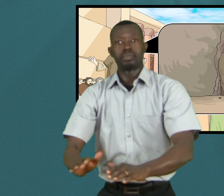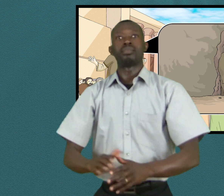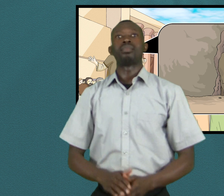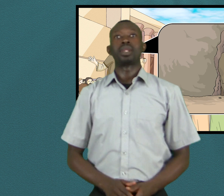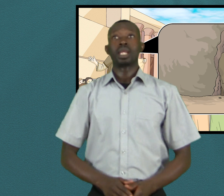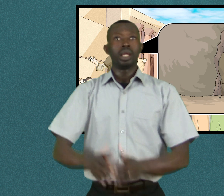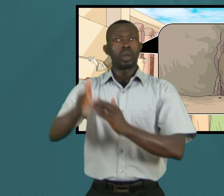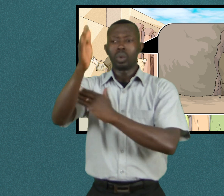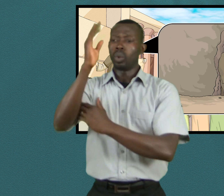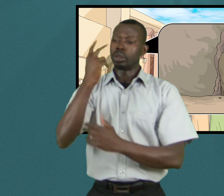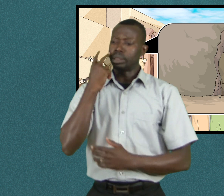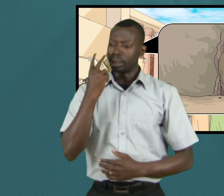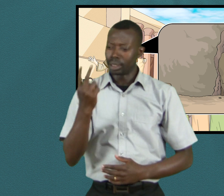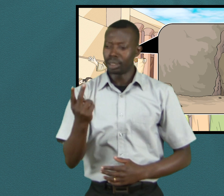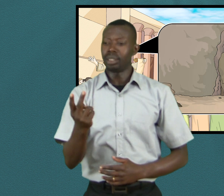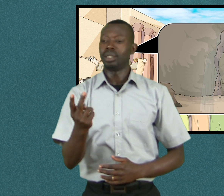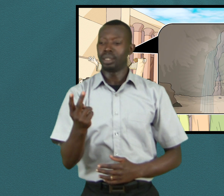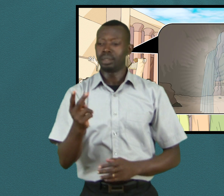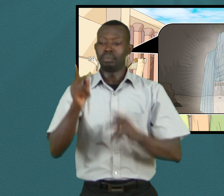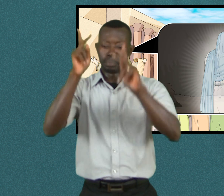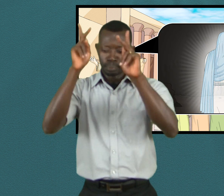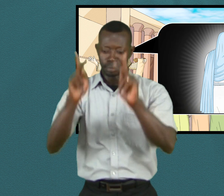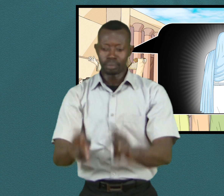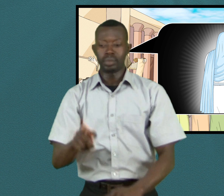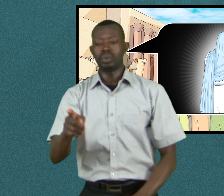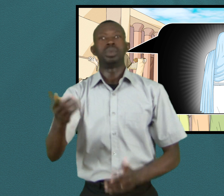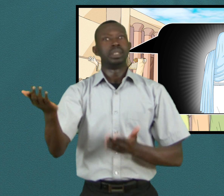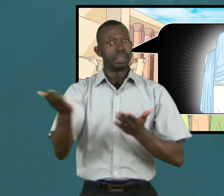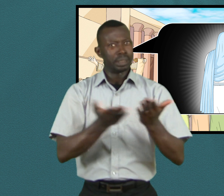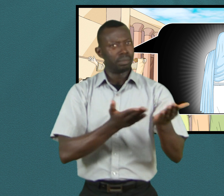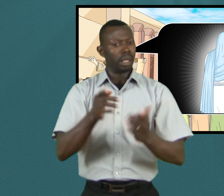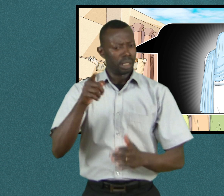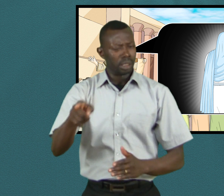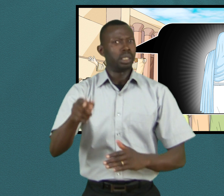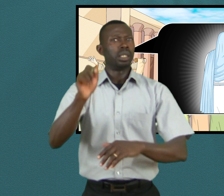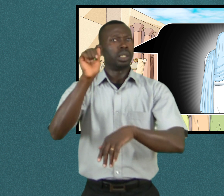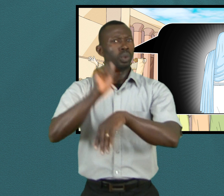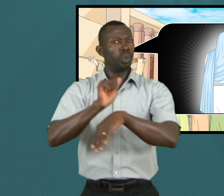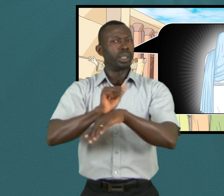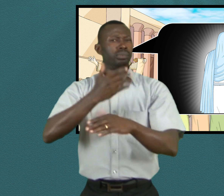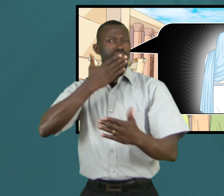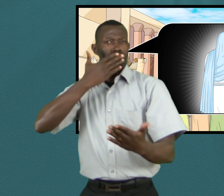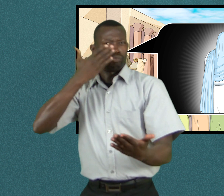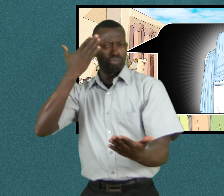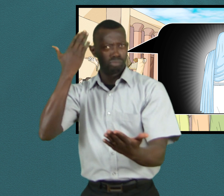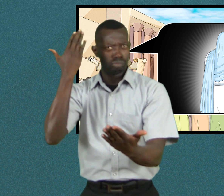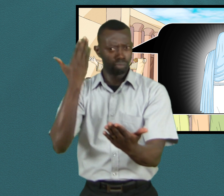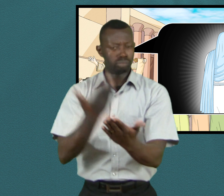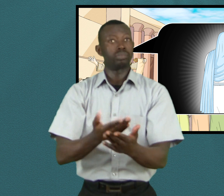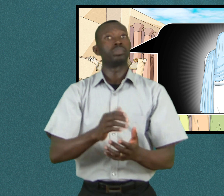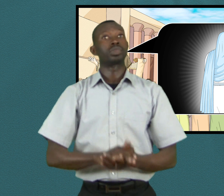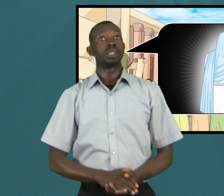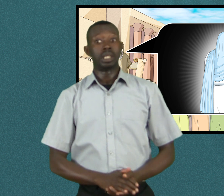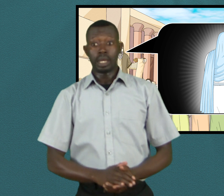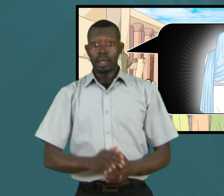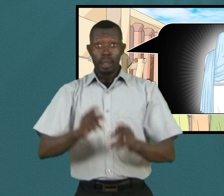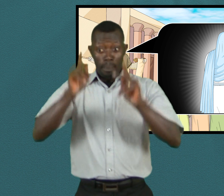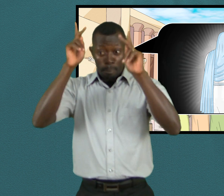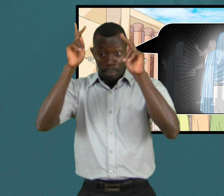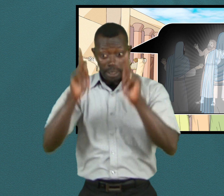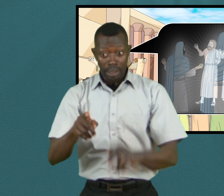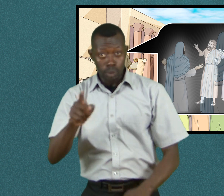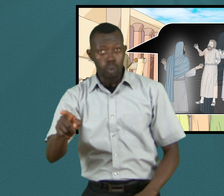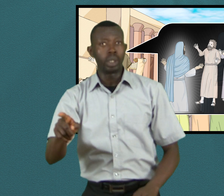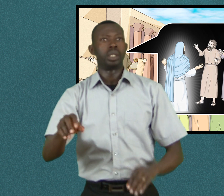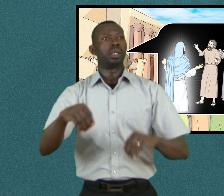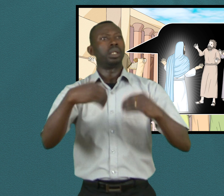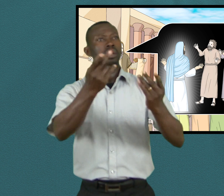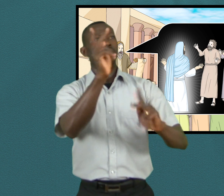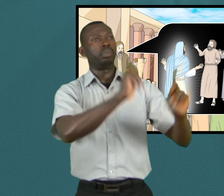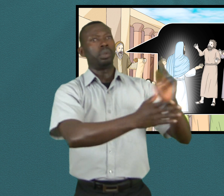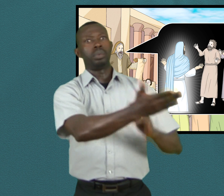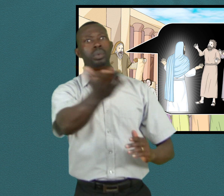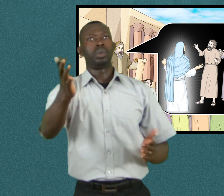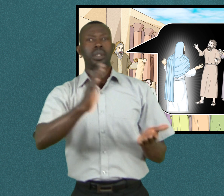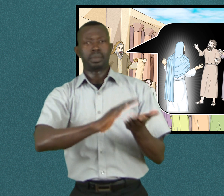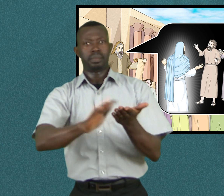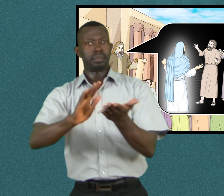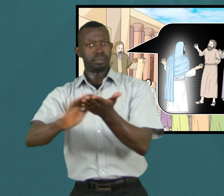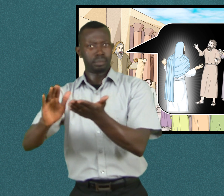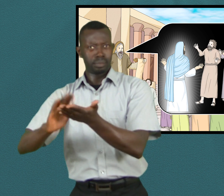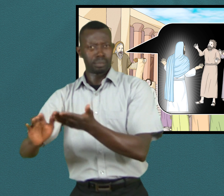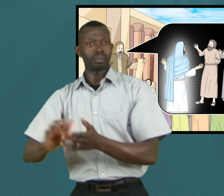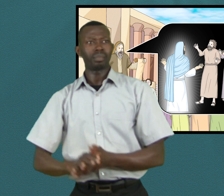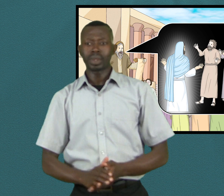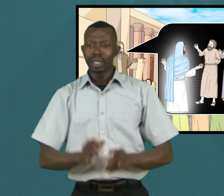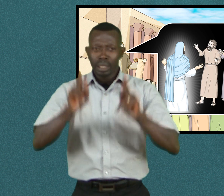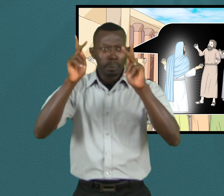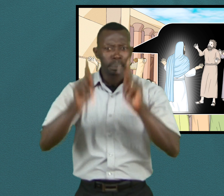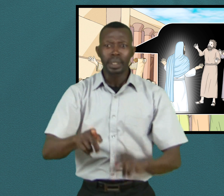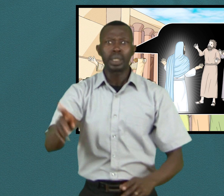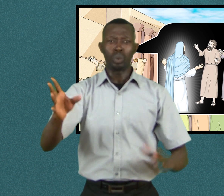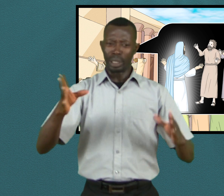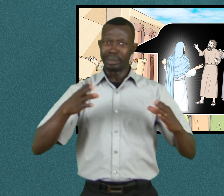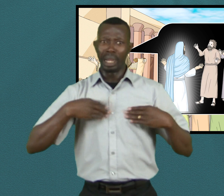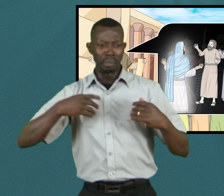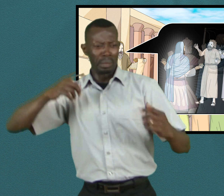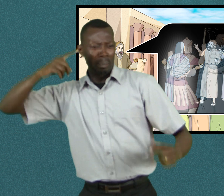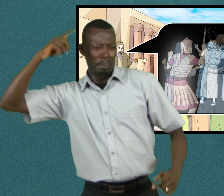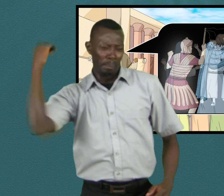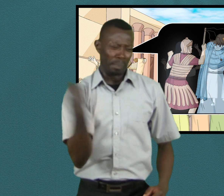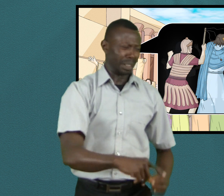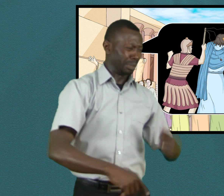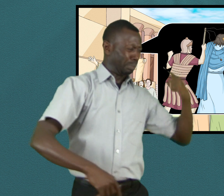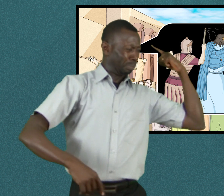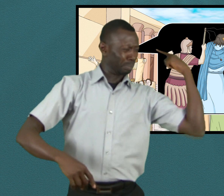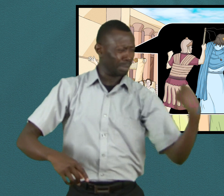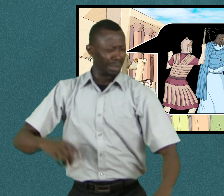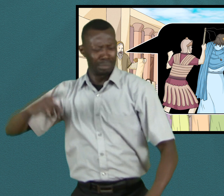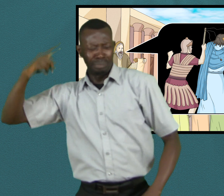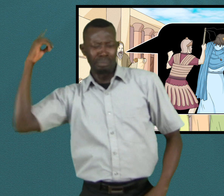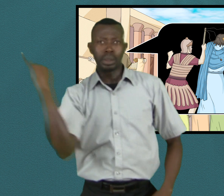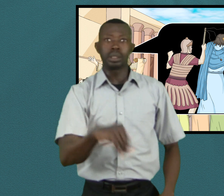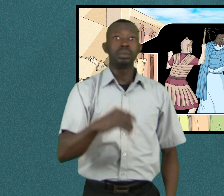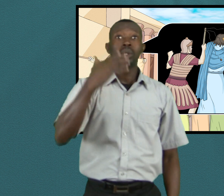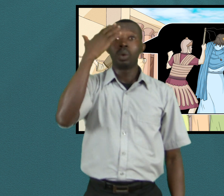After the anguish of His soul, He will see the light of life and be satisfied. By His knowledge My righteous Servant will justify many, and He will bear their iniquities.